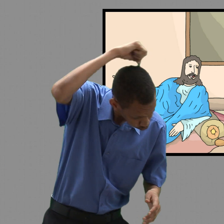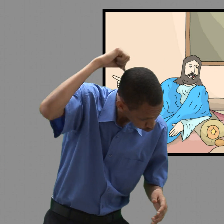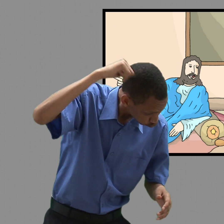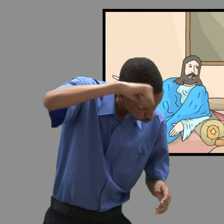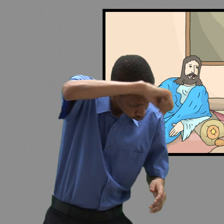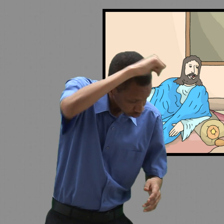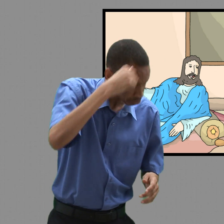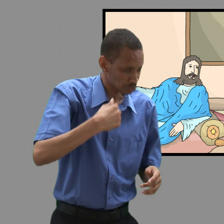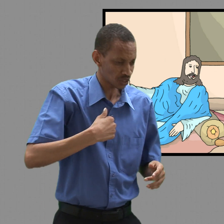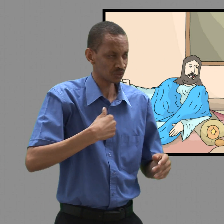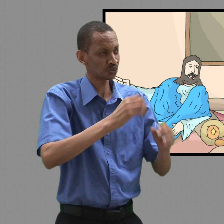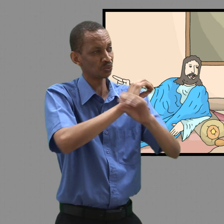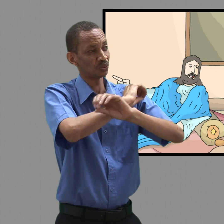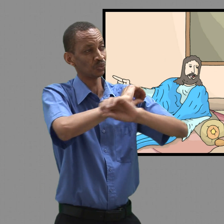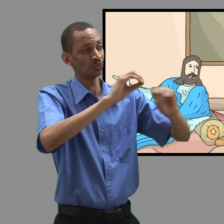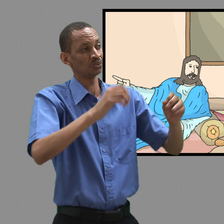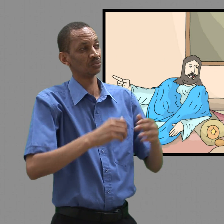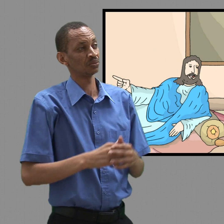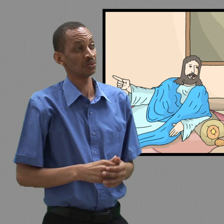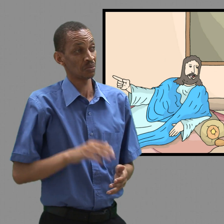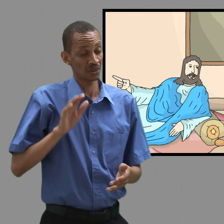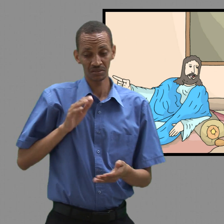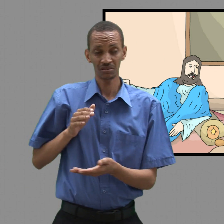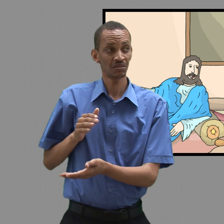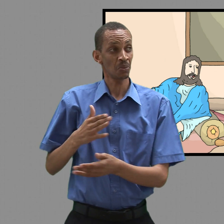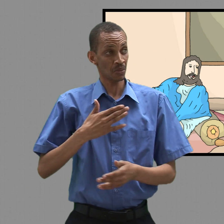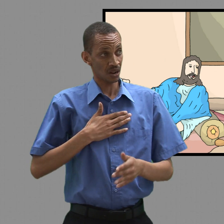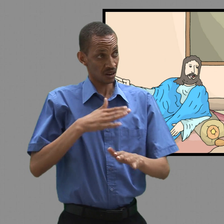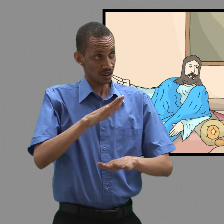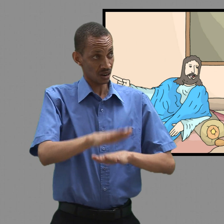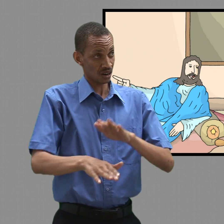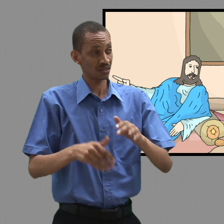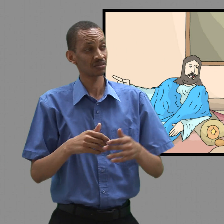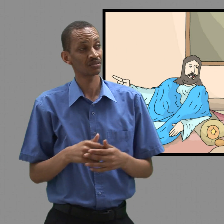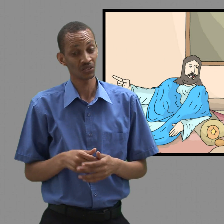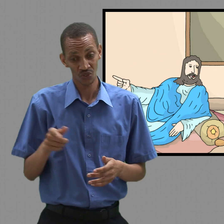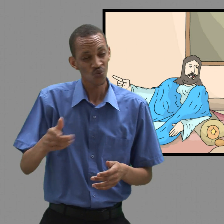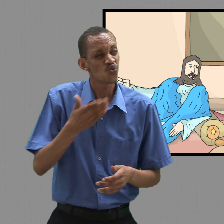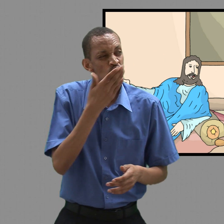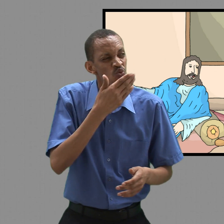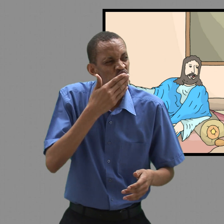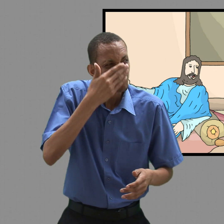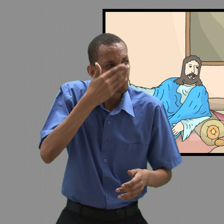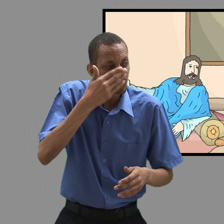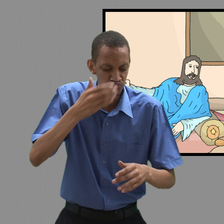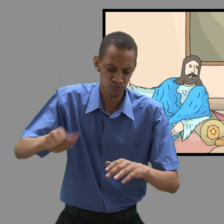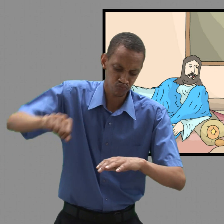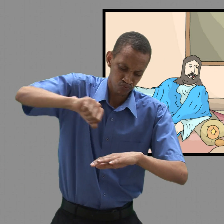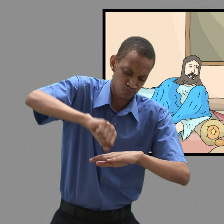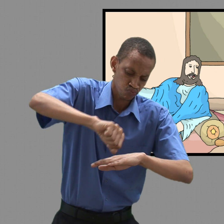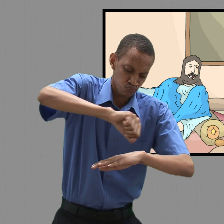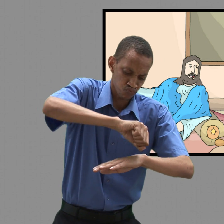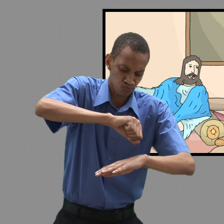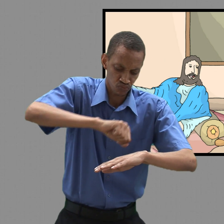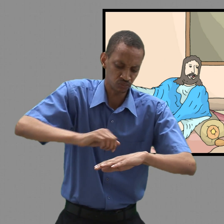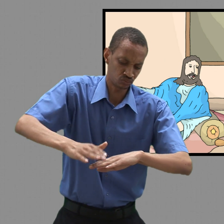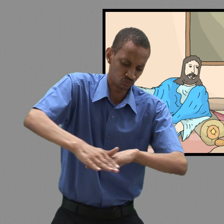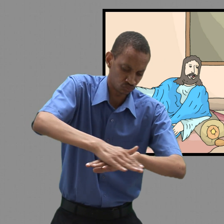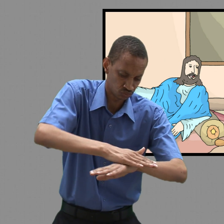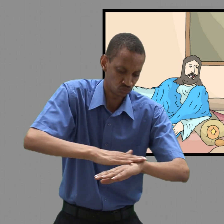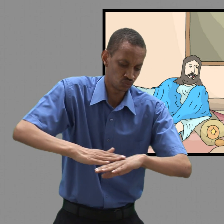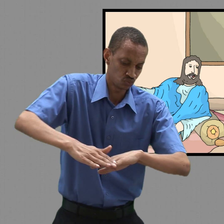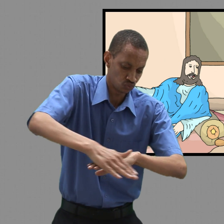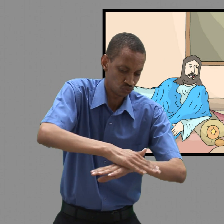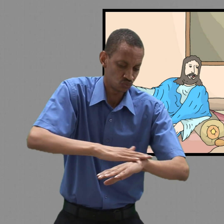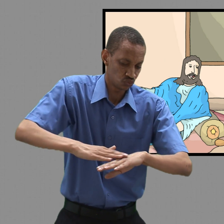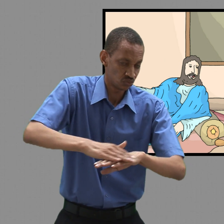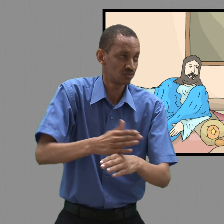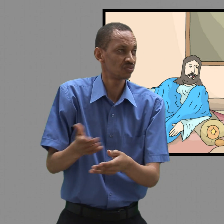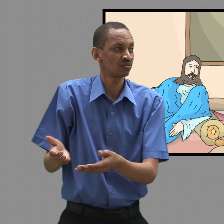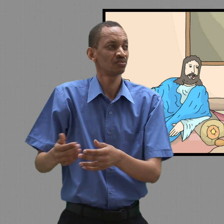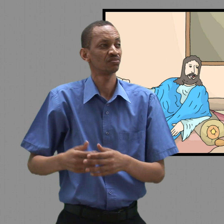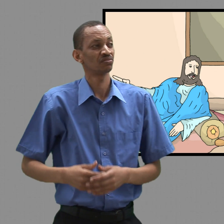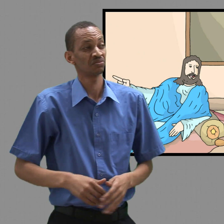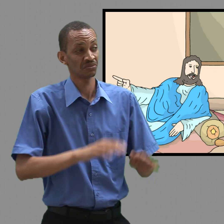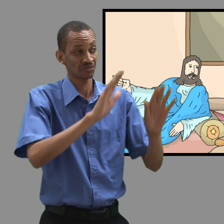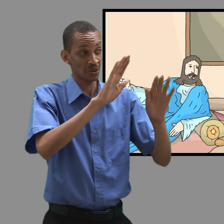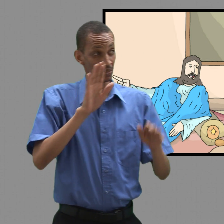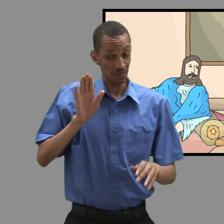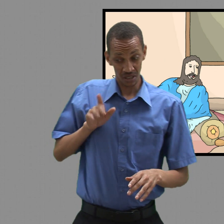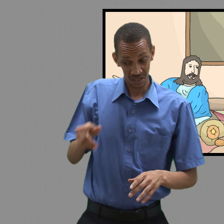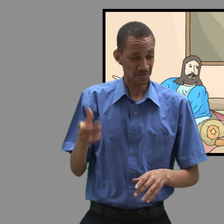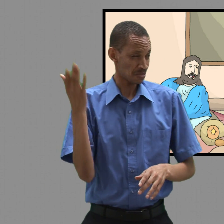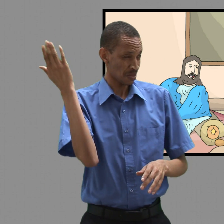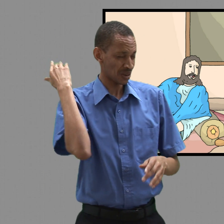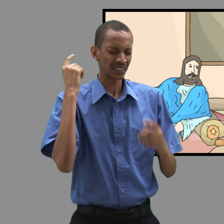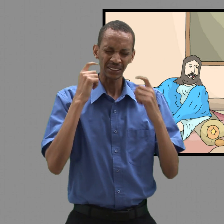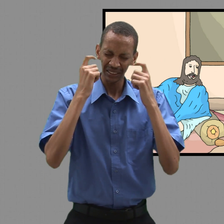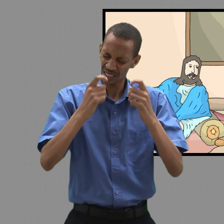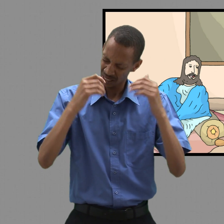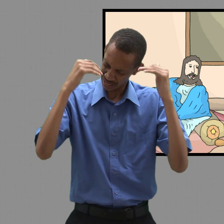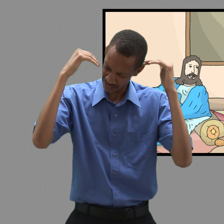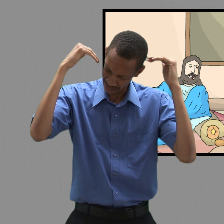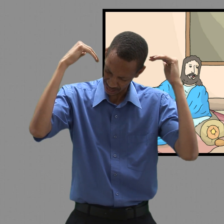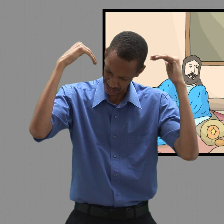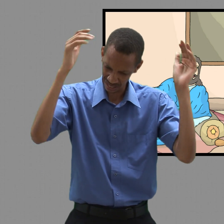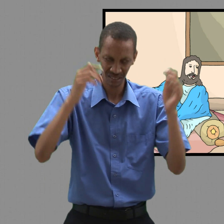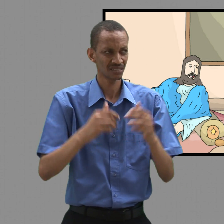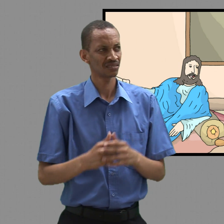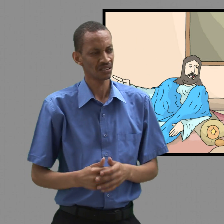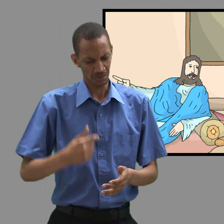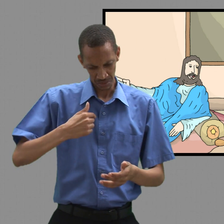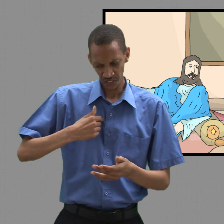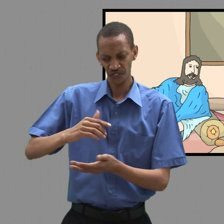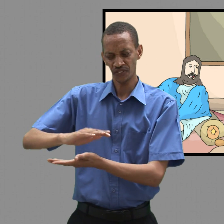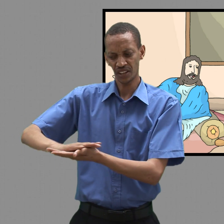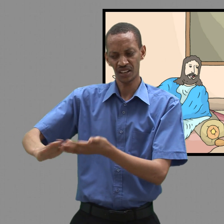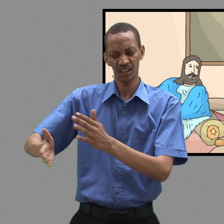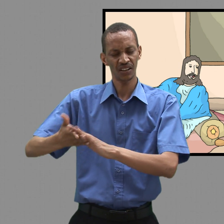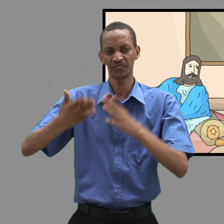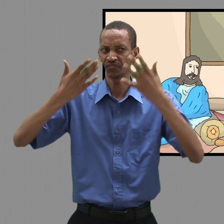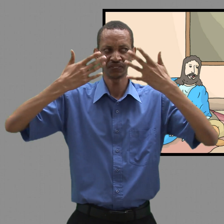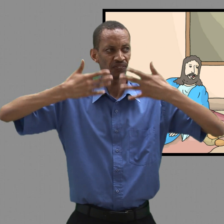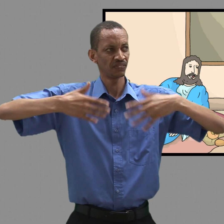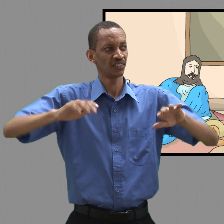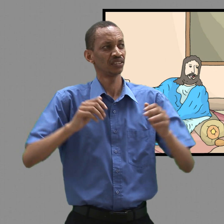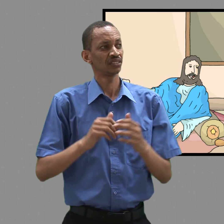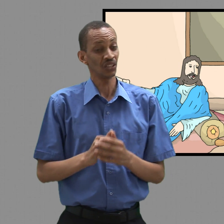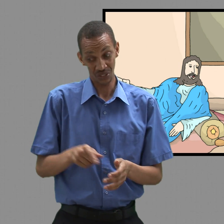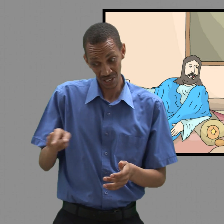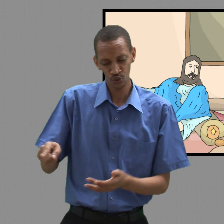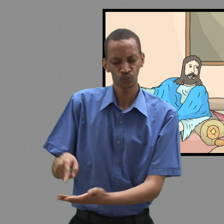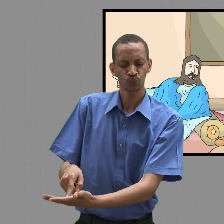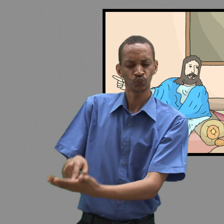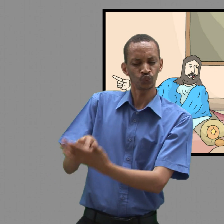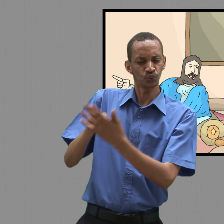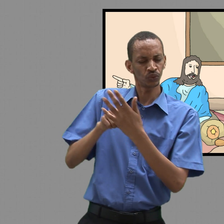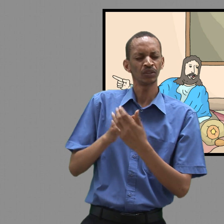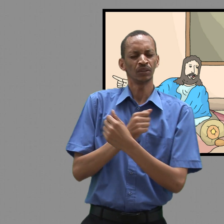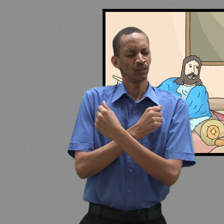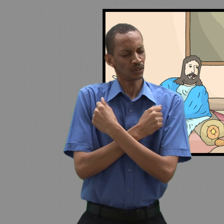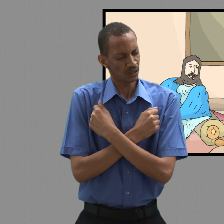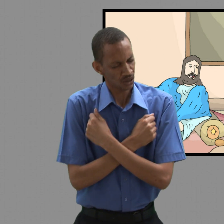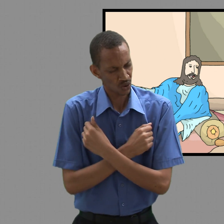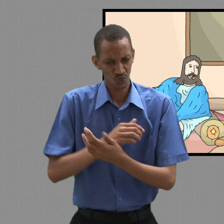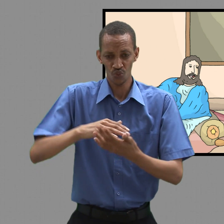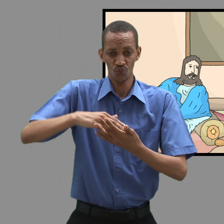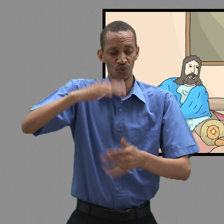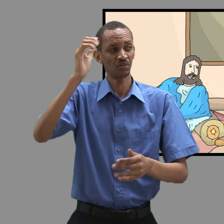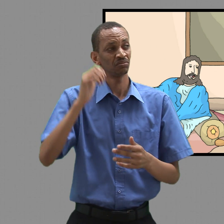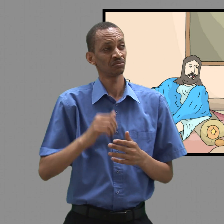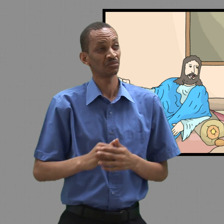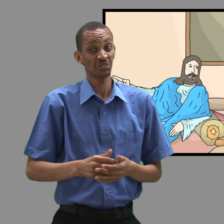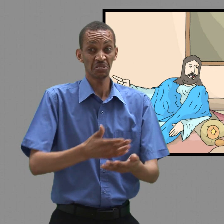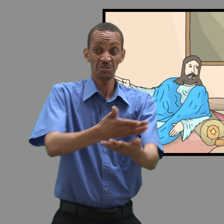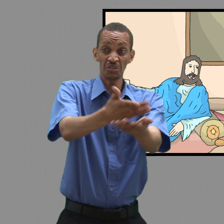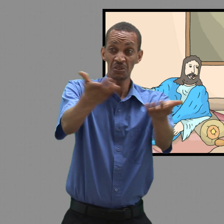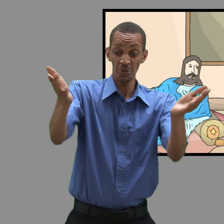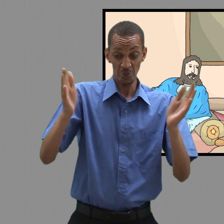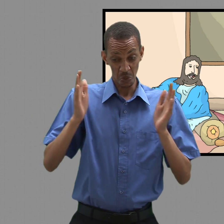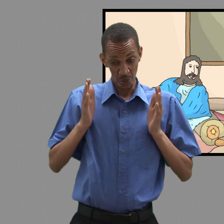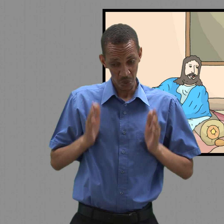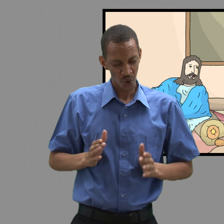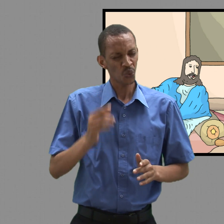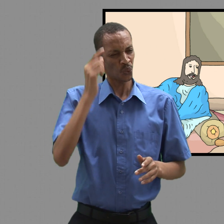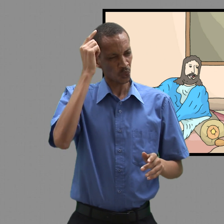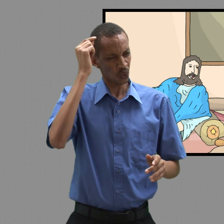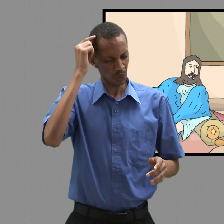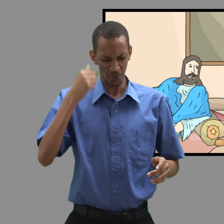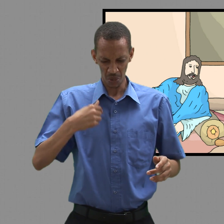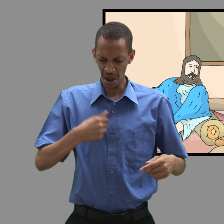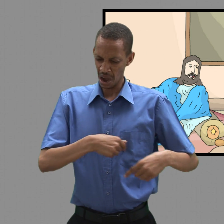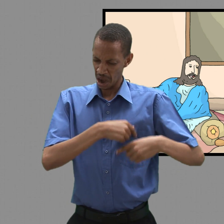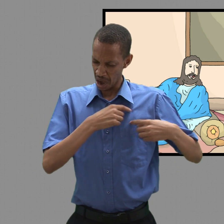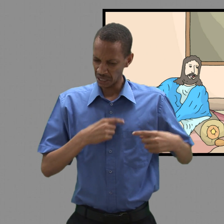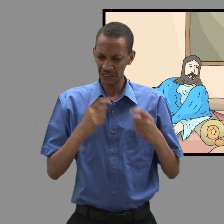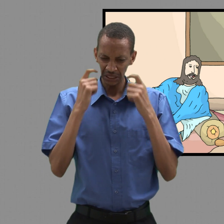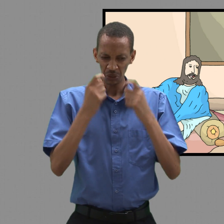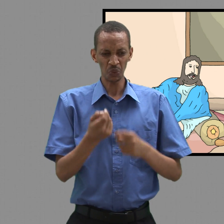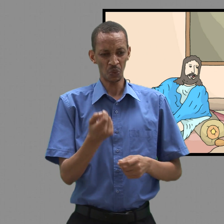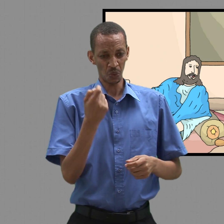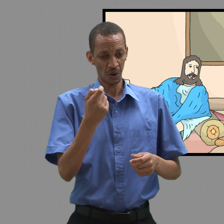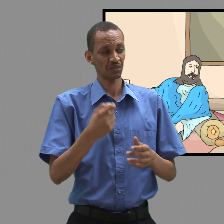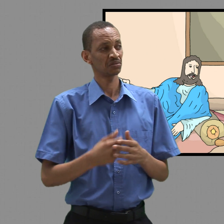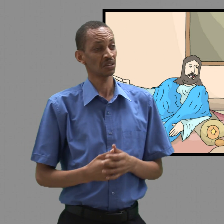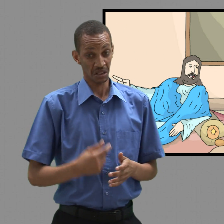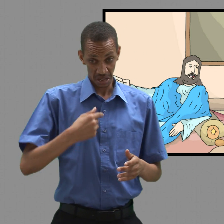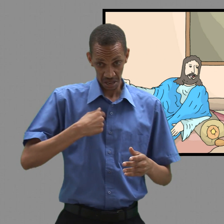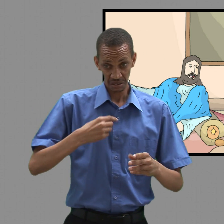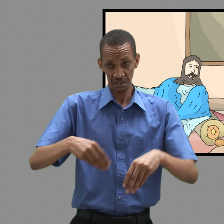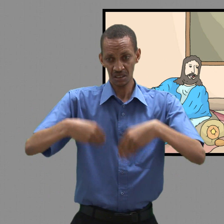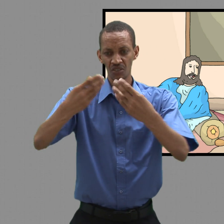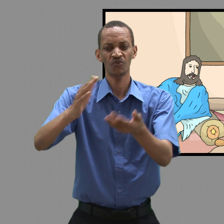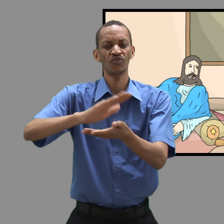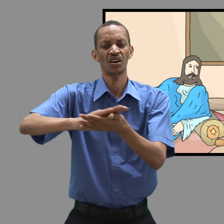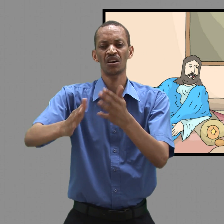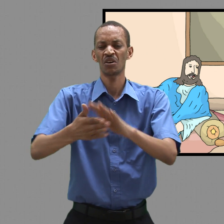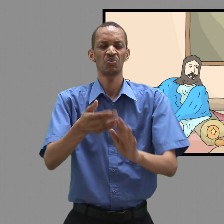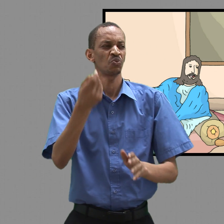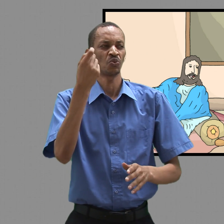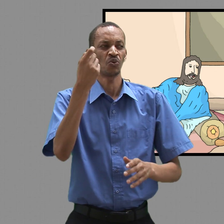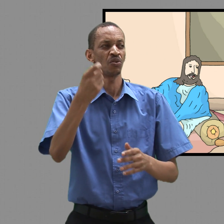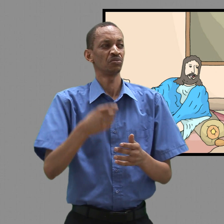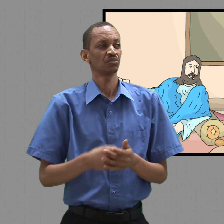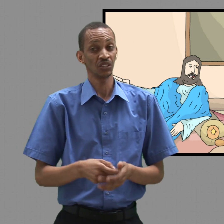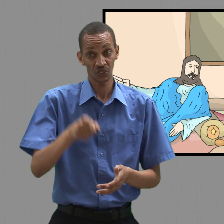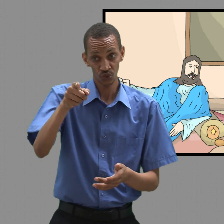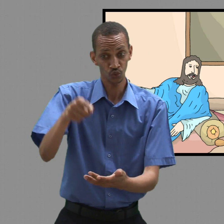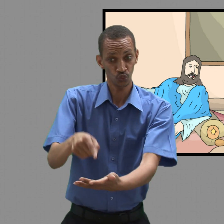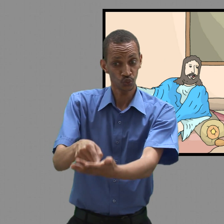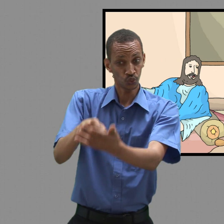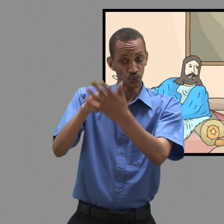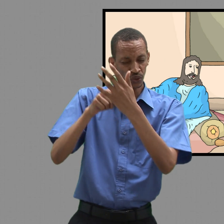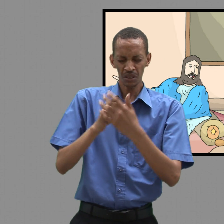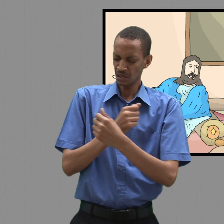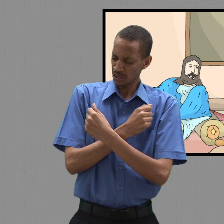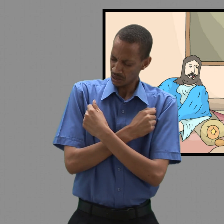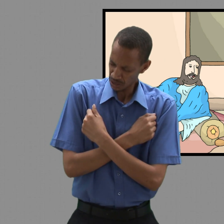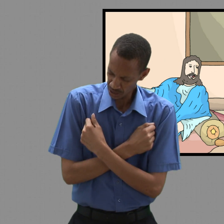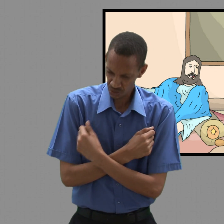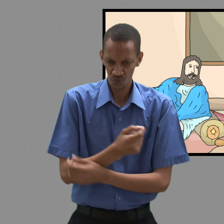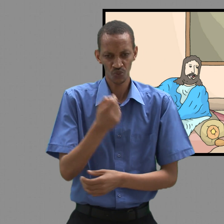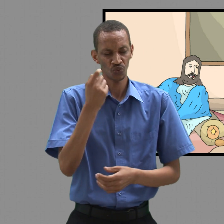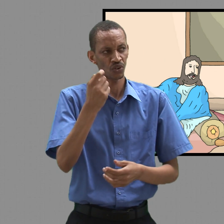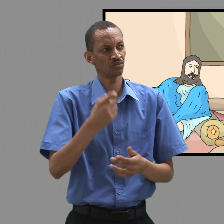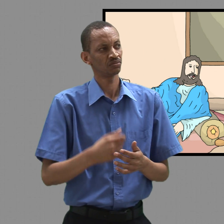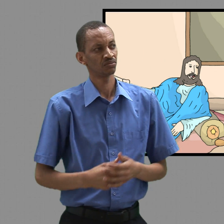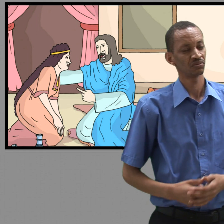You did not anoint My head with oil, but she has anointed My feet with perfume. Therefore I tell you, because her many sins have been forgiven, she has loved much.